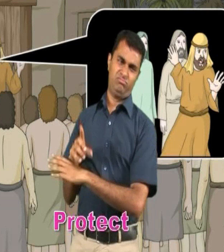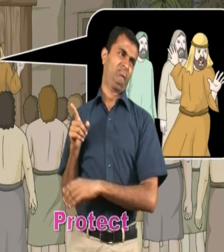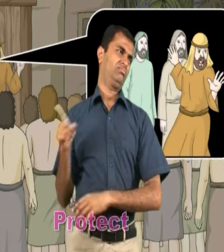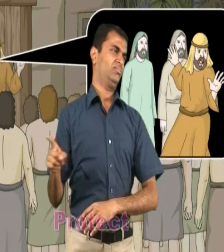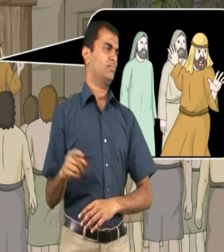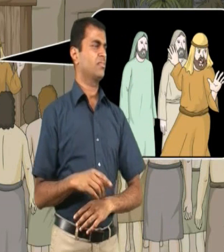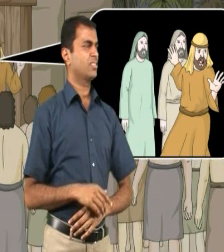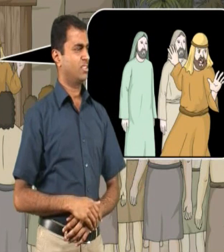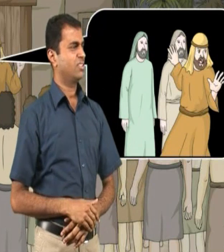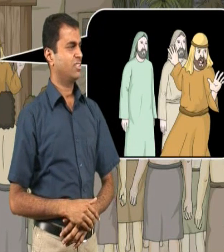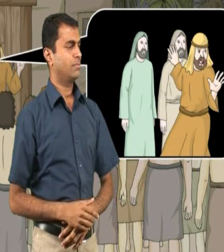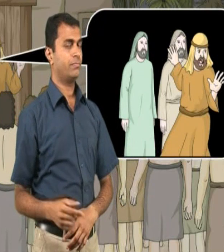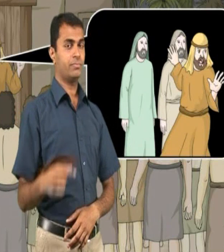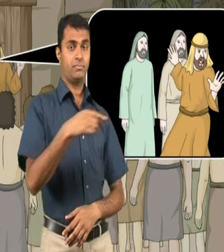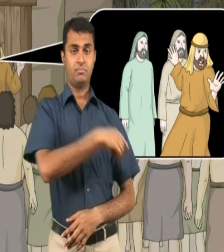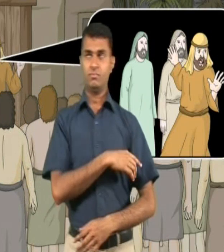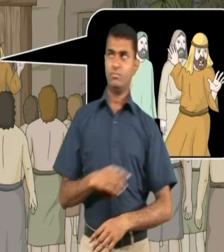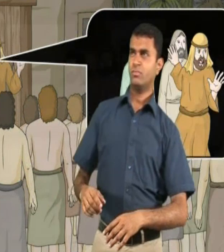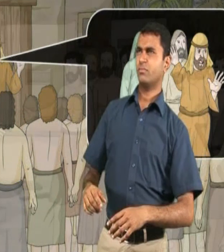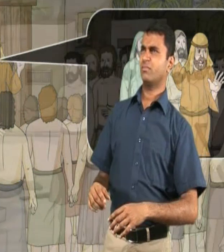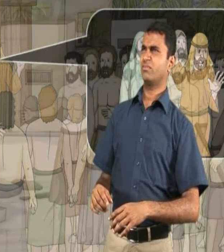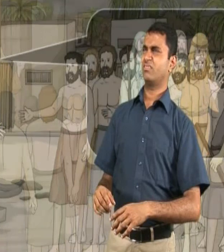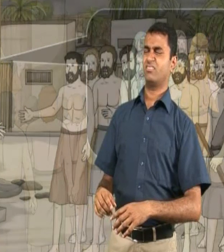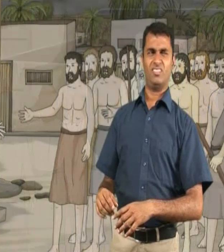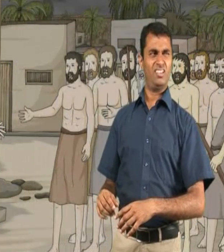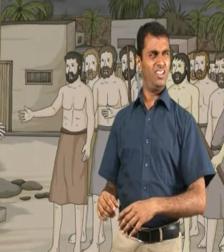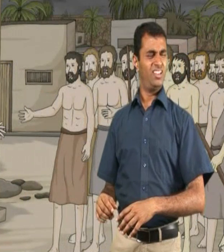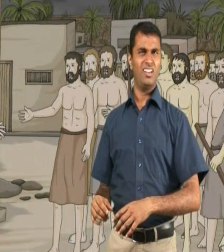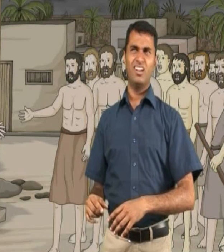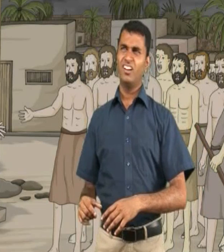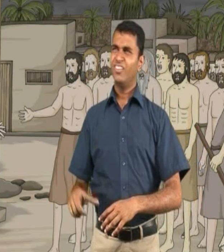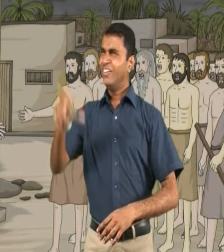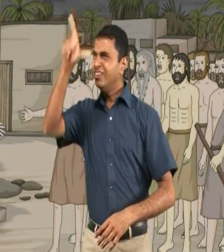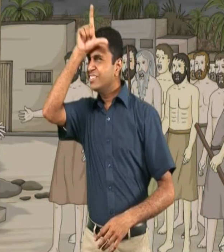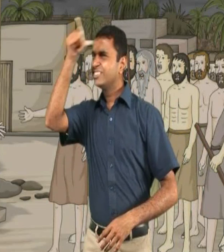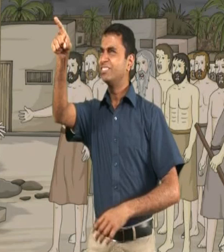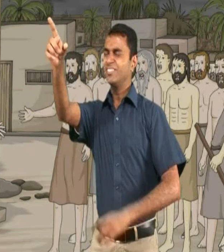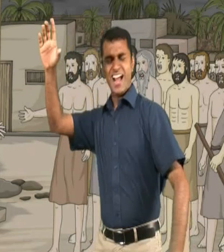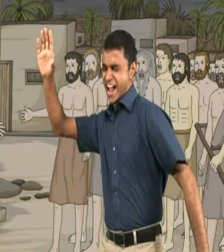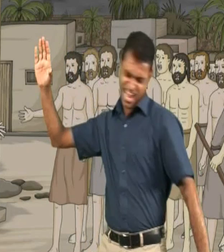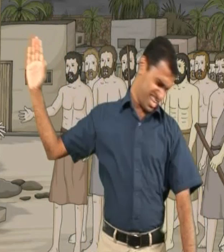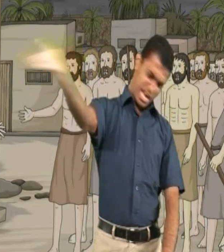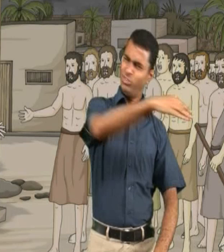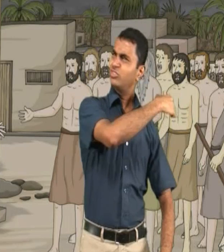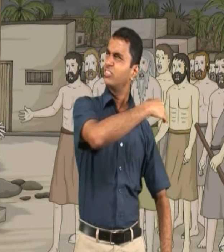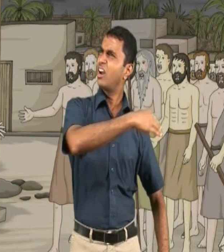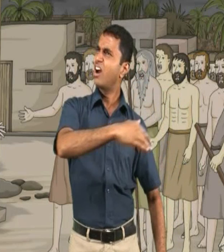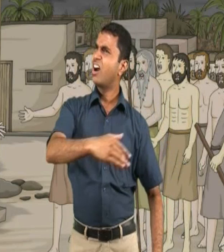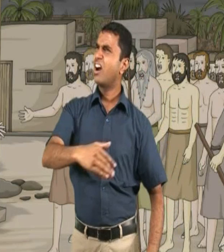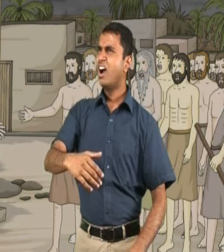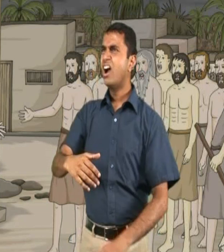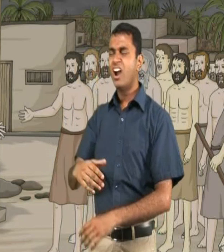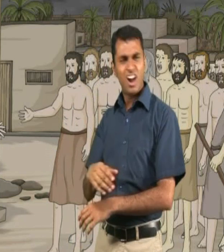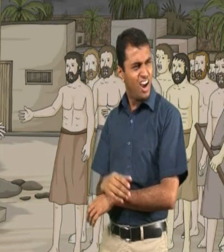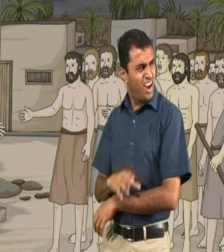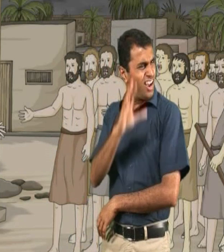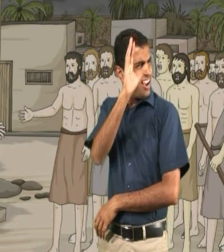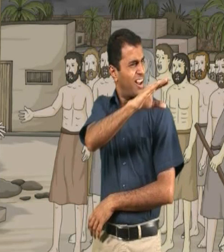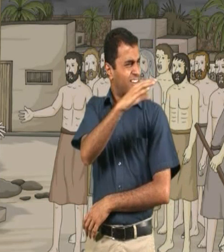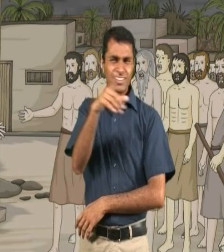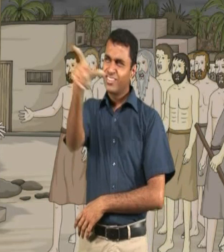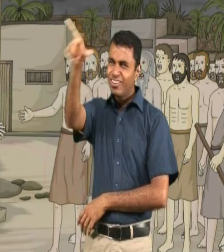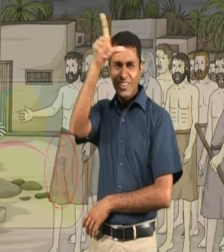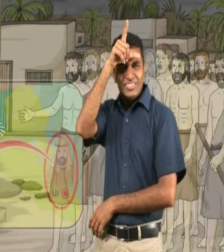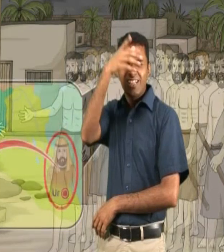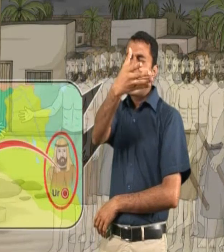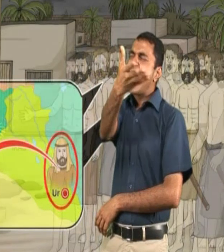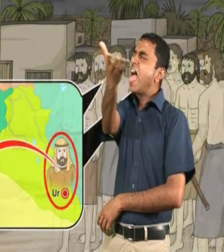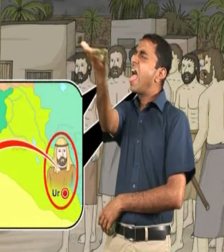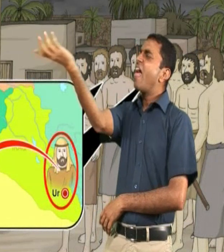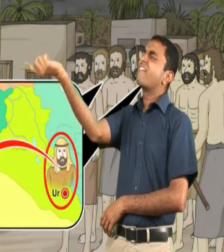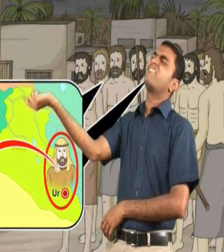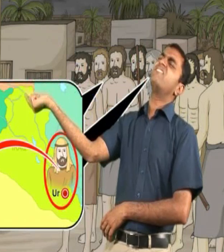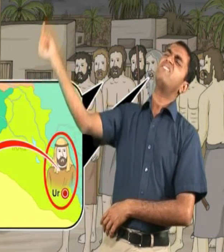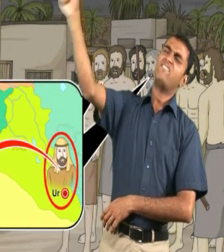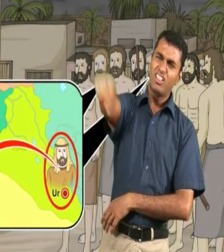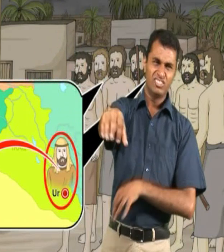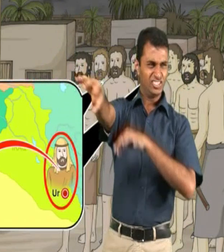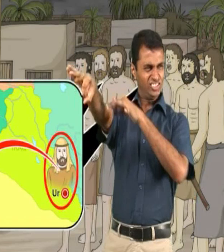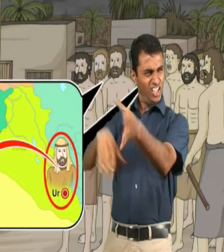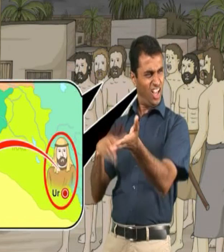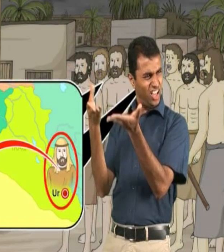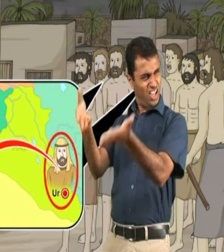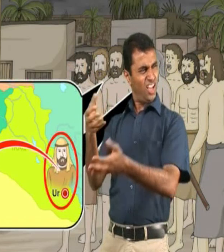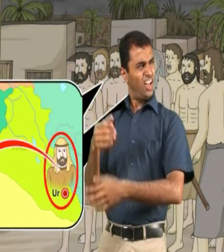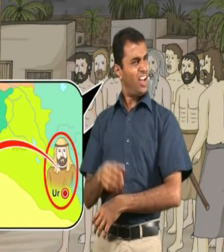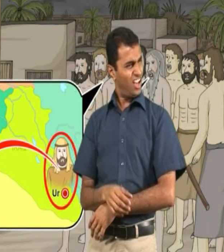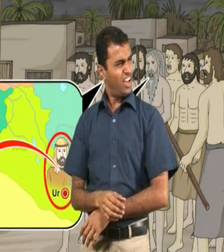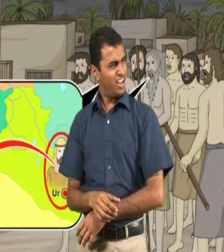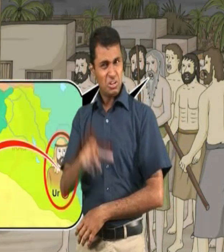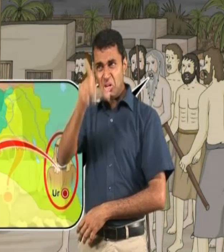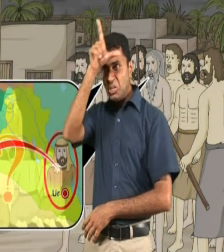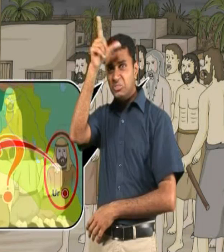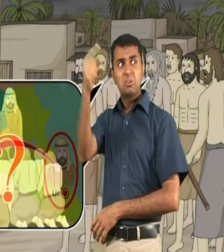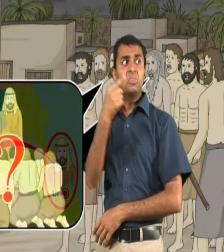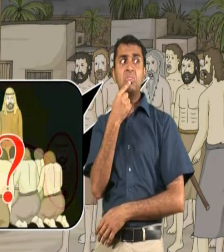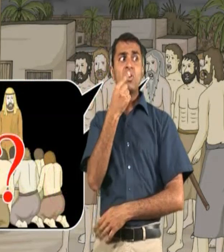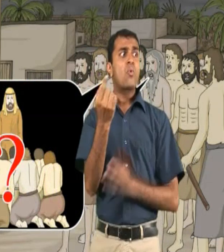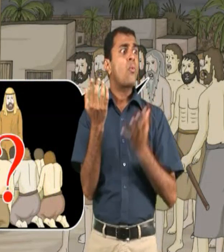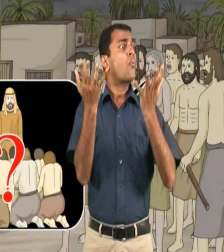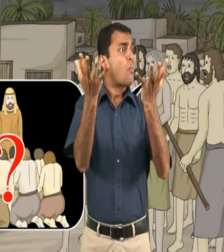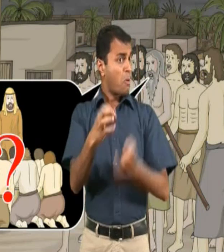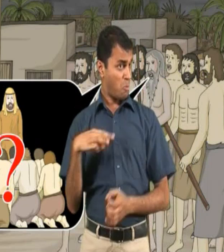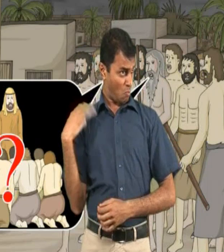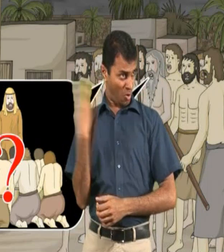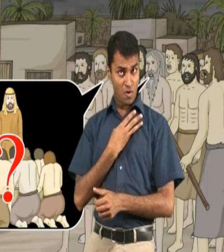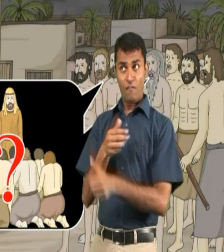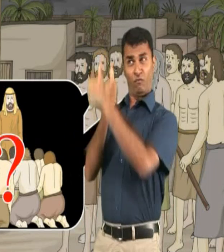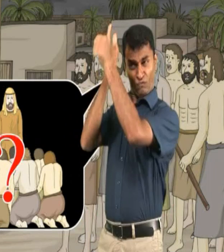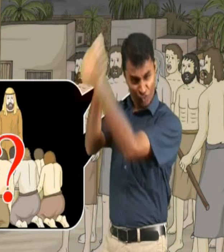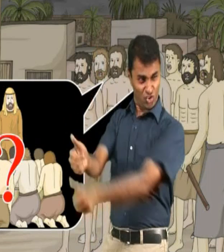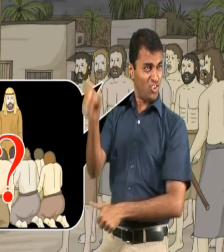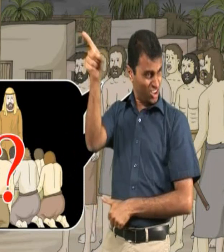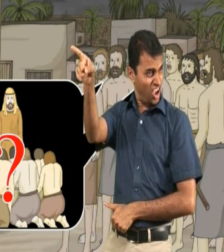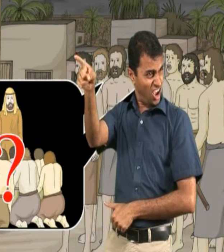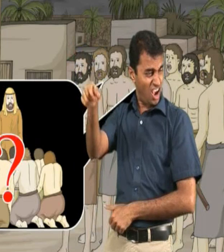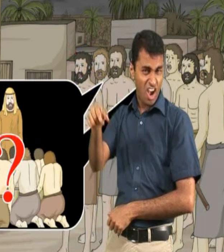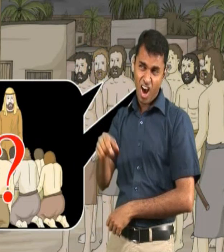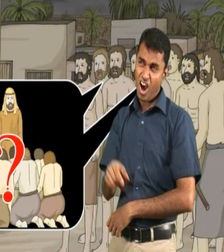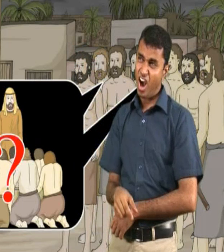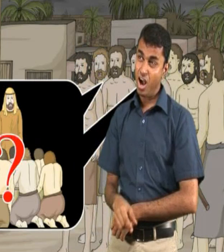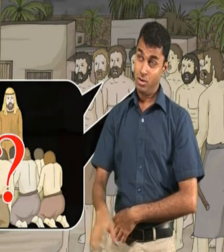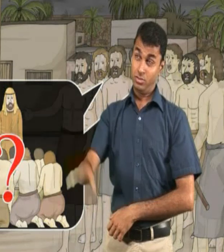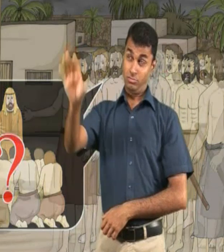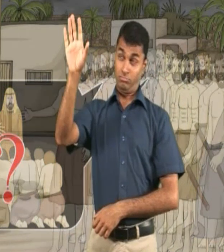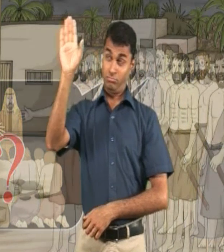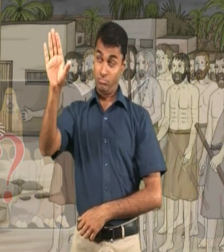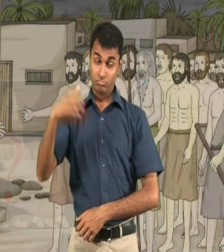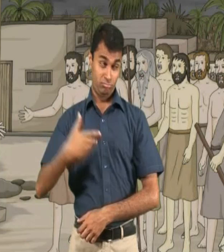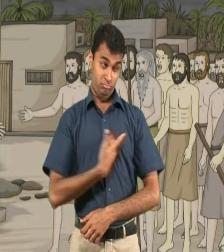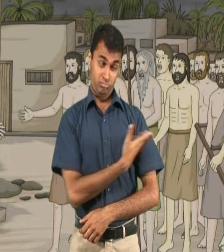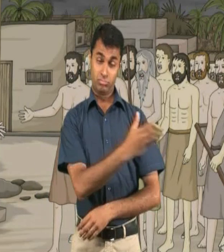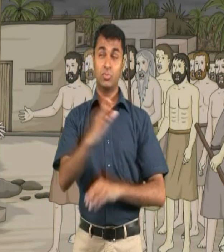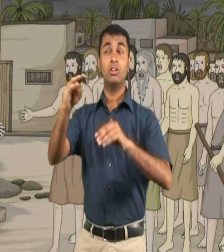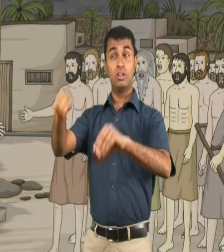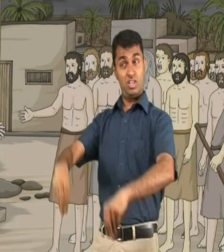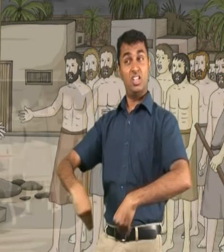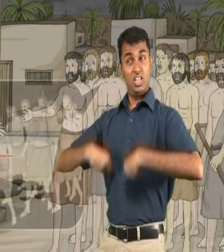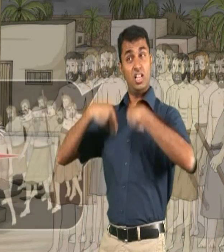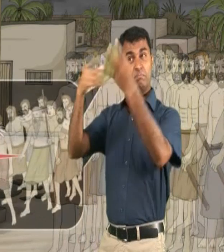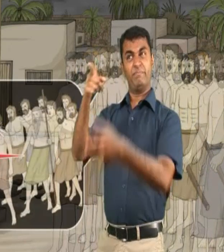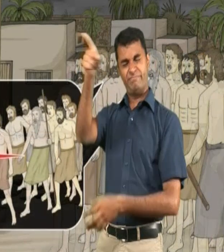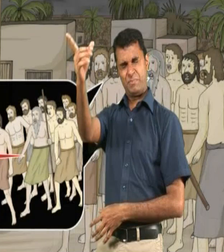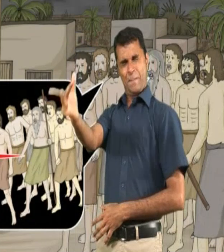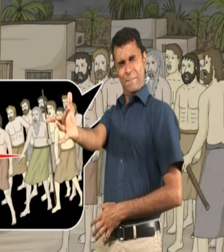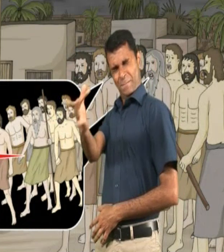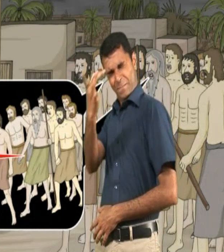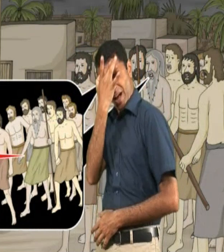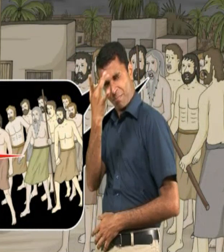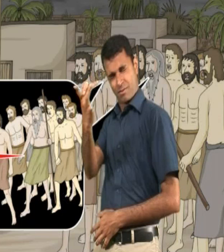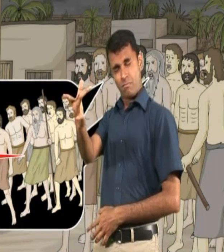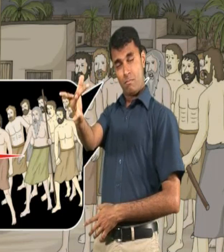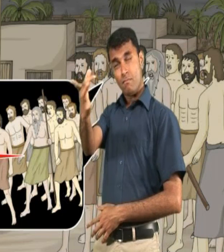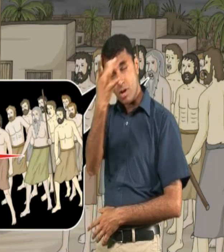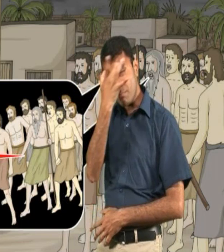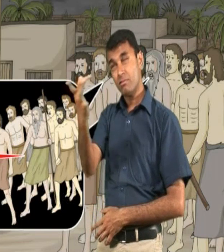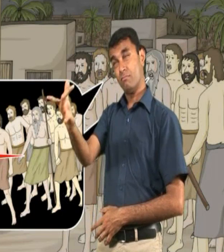“Get out of the way!” they replied. And they declared, “This one came here as a foreigner, and he is already acting like a judge!